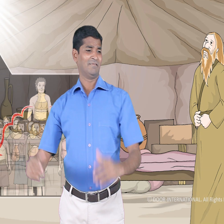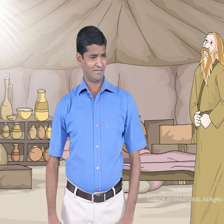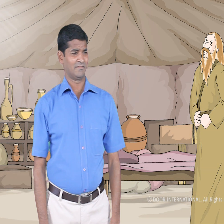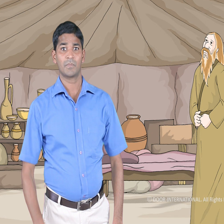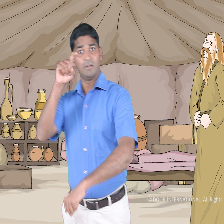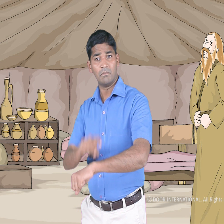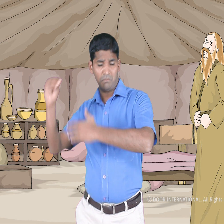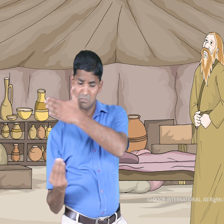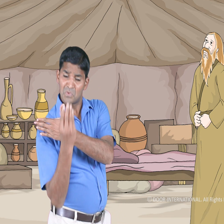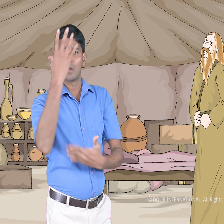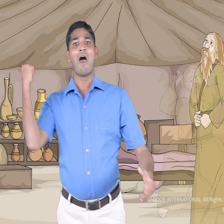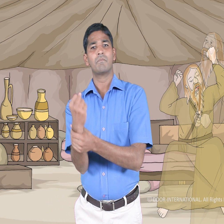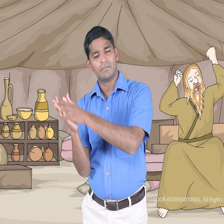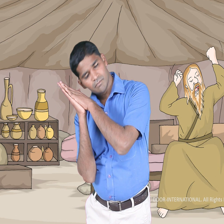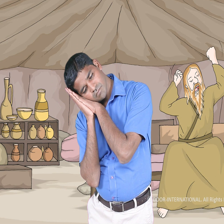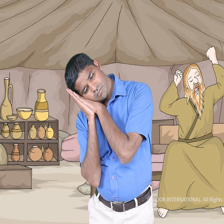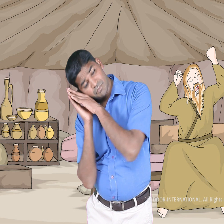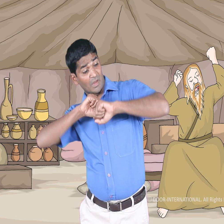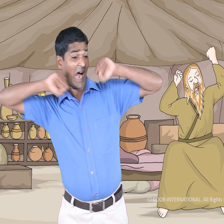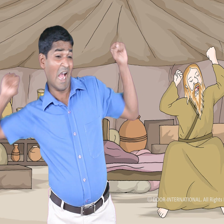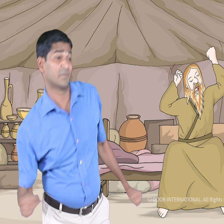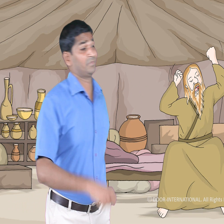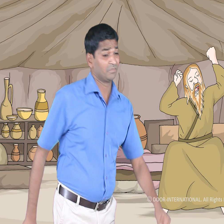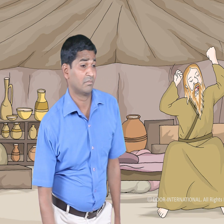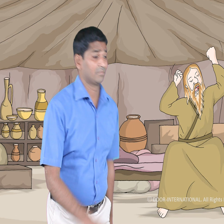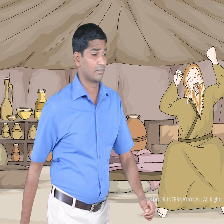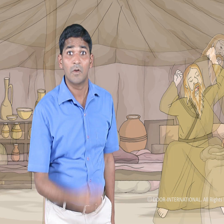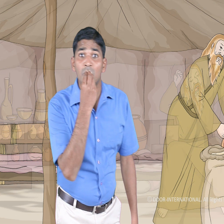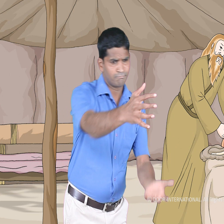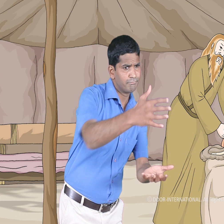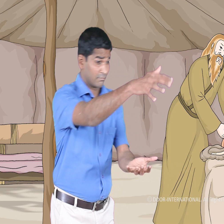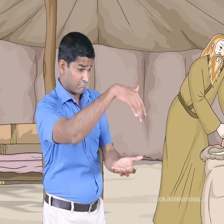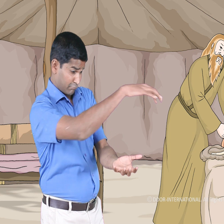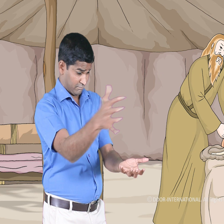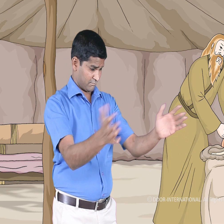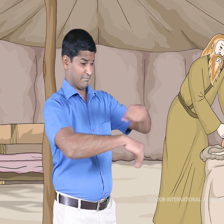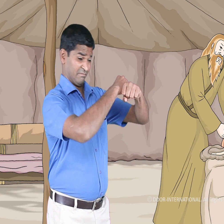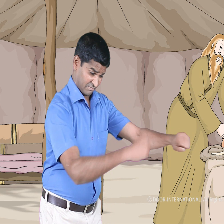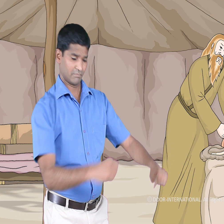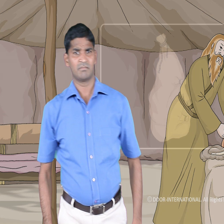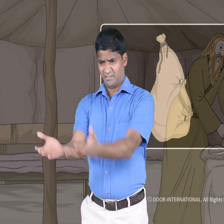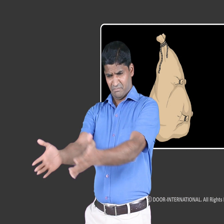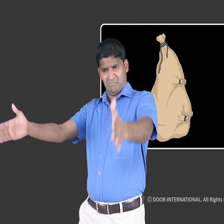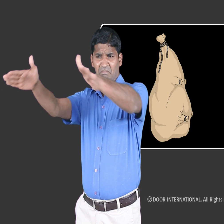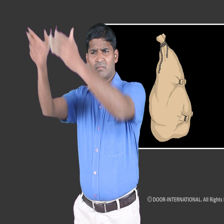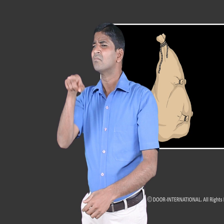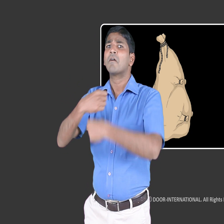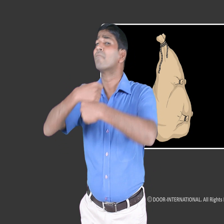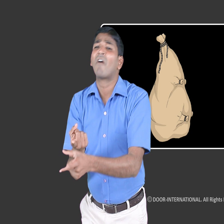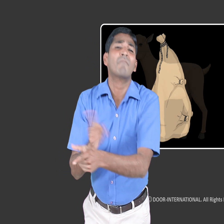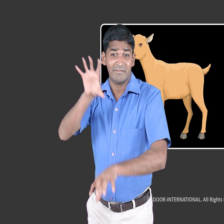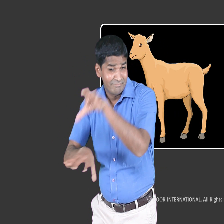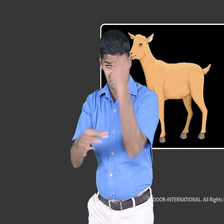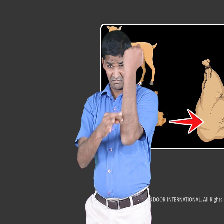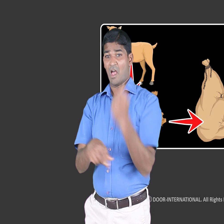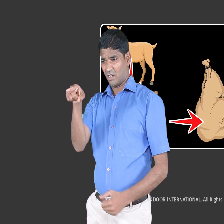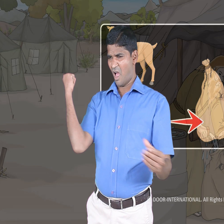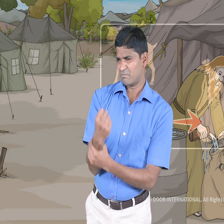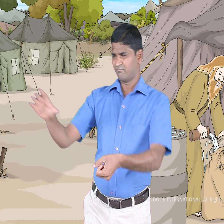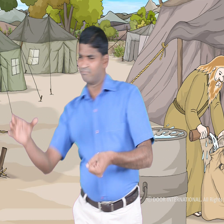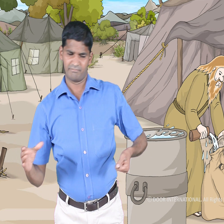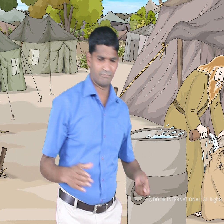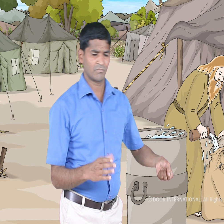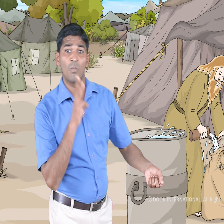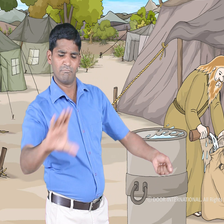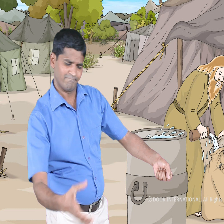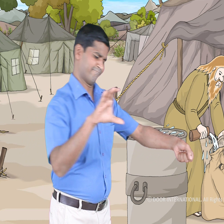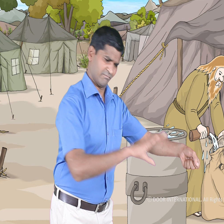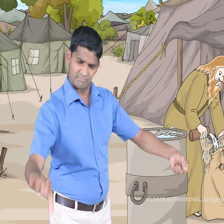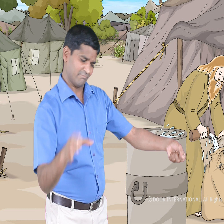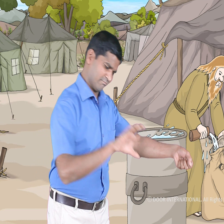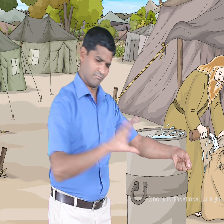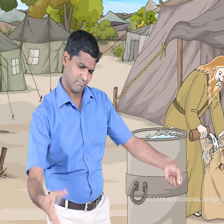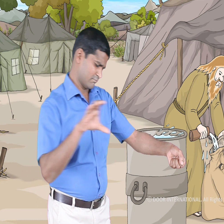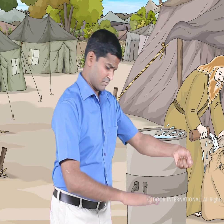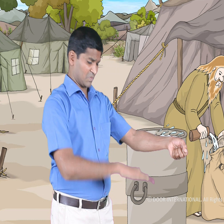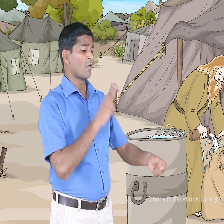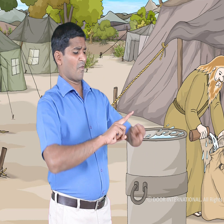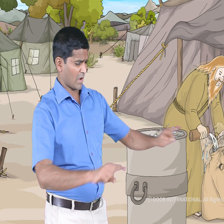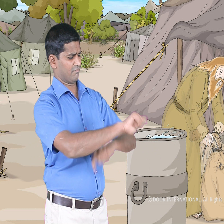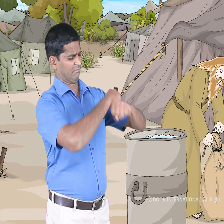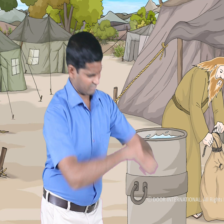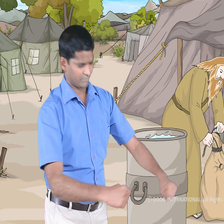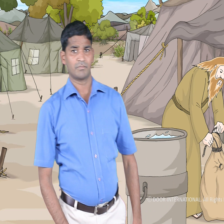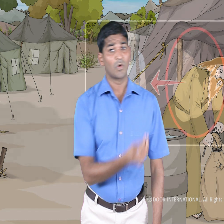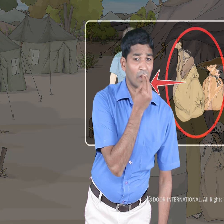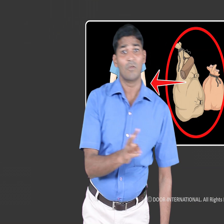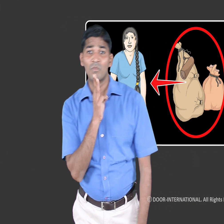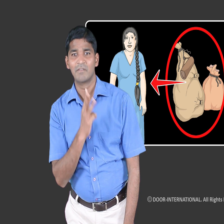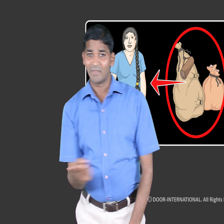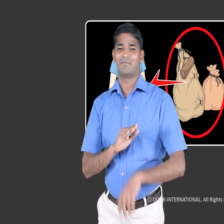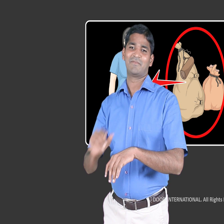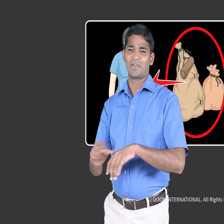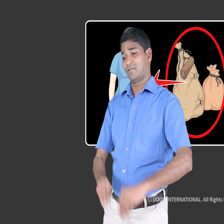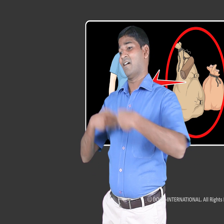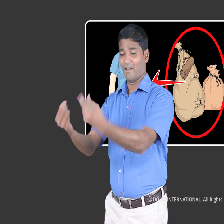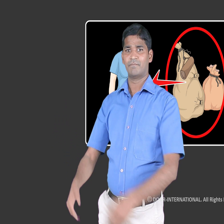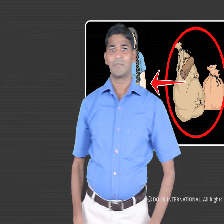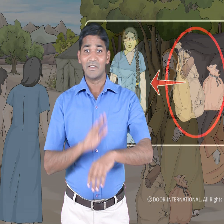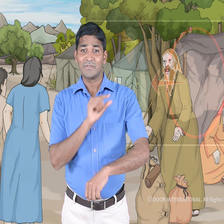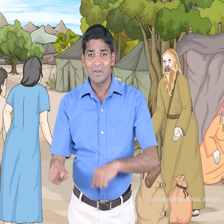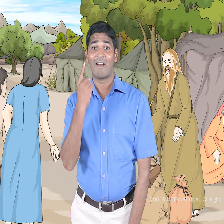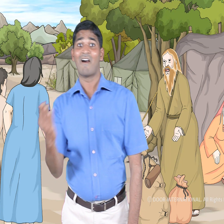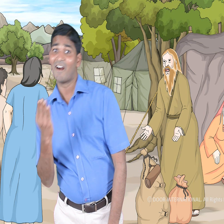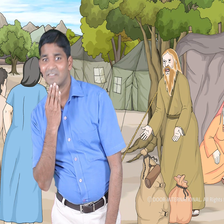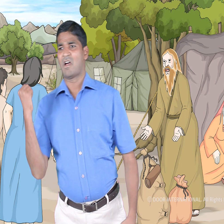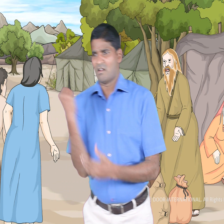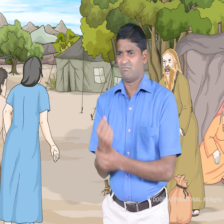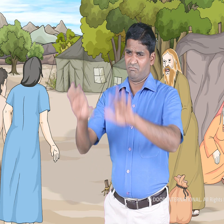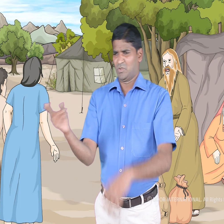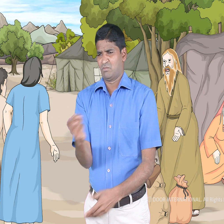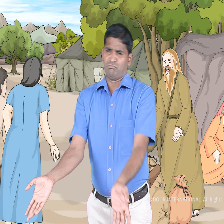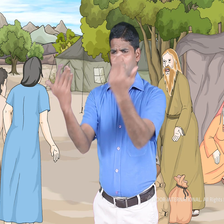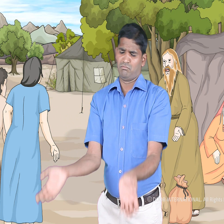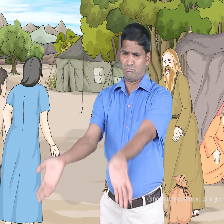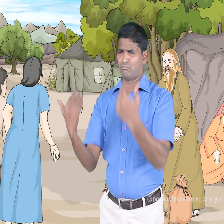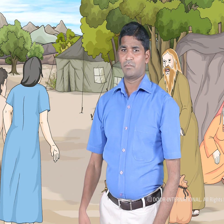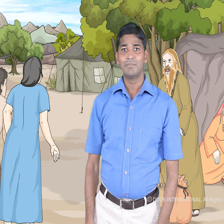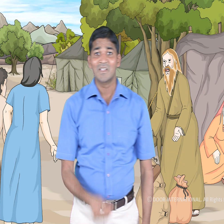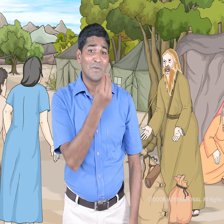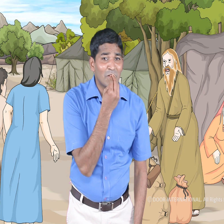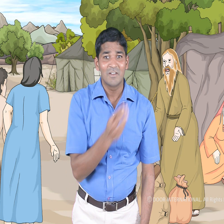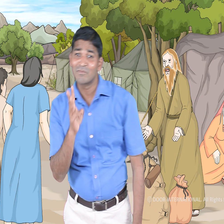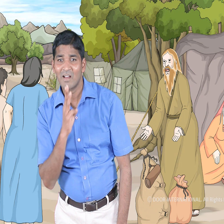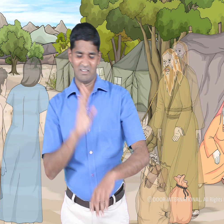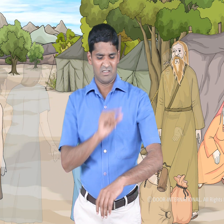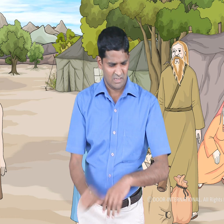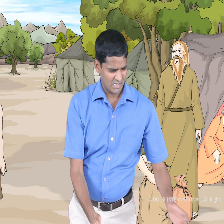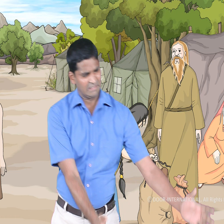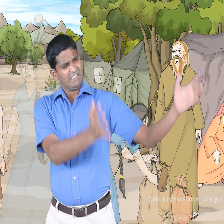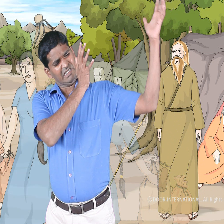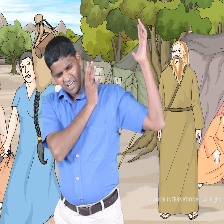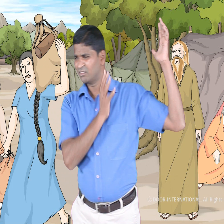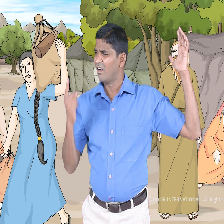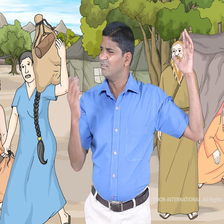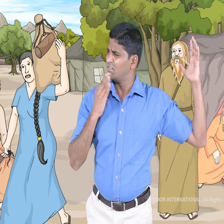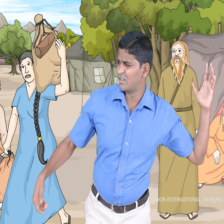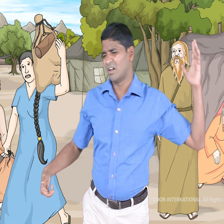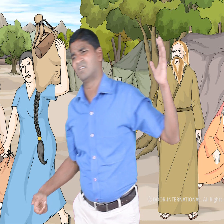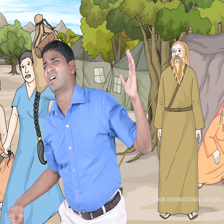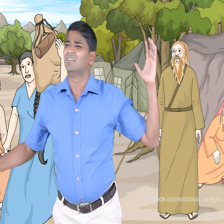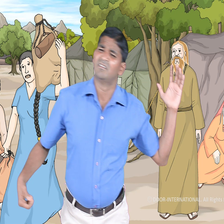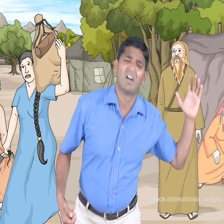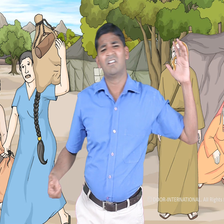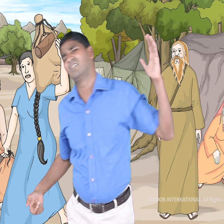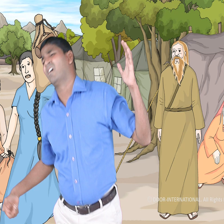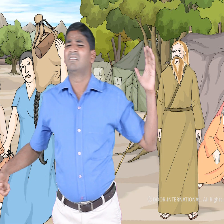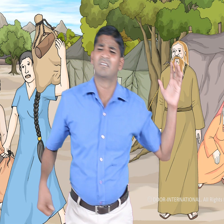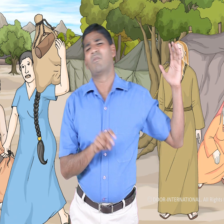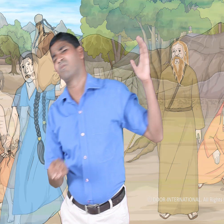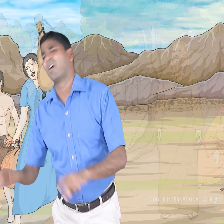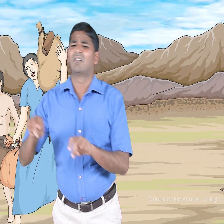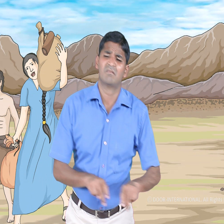Early in the morning, Abraham got up, took bread and a skin of water, put them on Hagar’s shoulders, and sent her away with the boy.